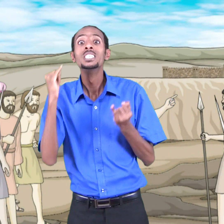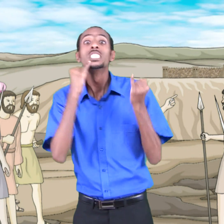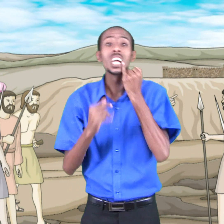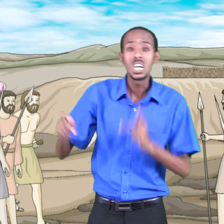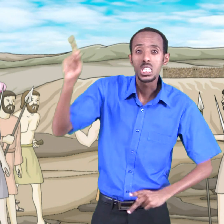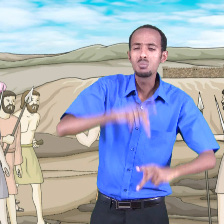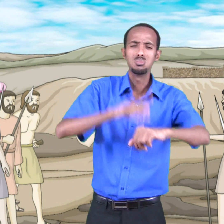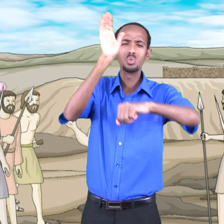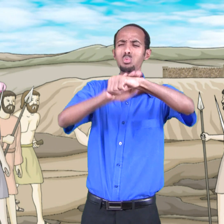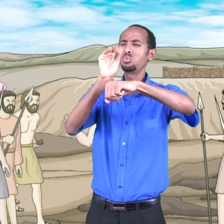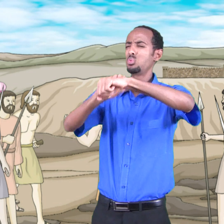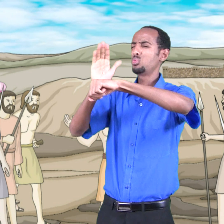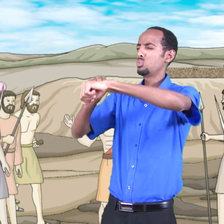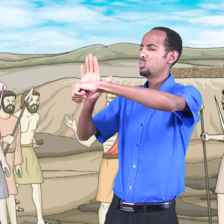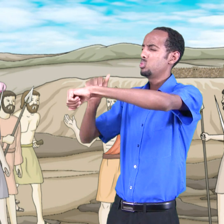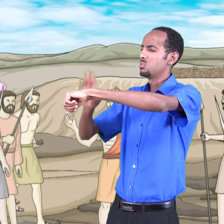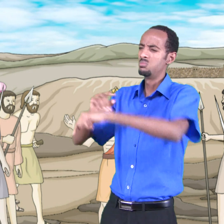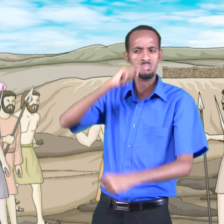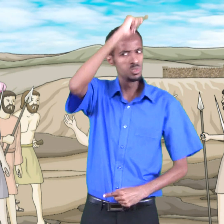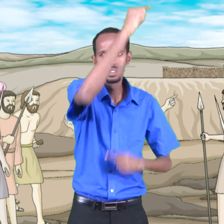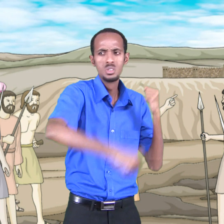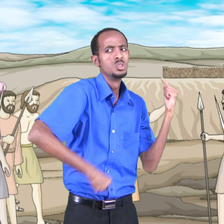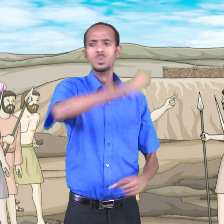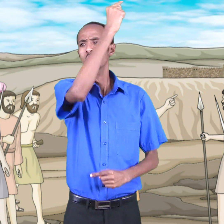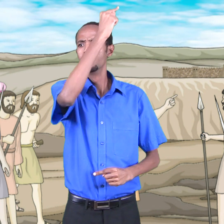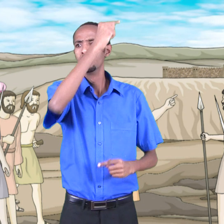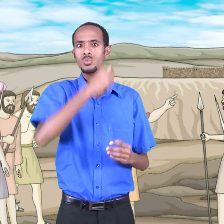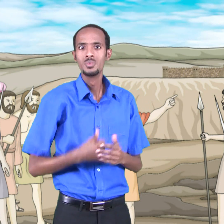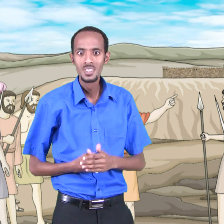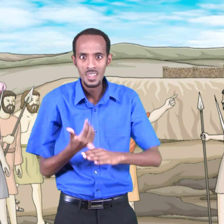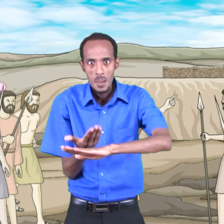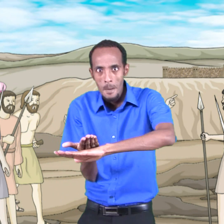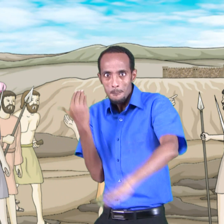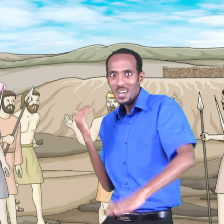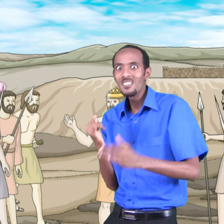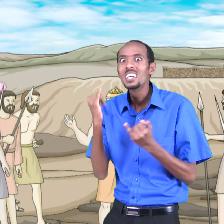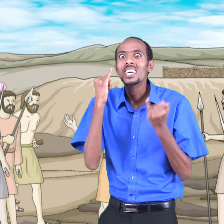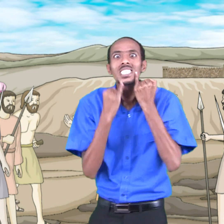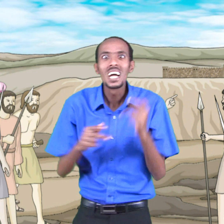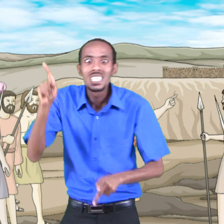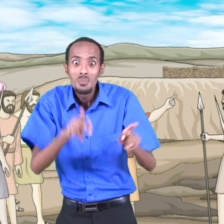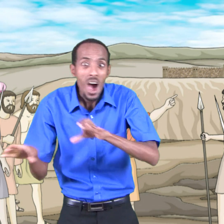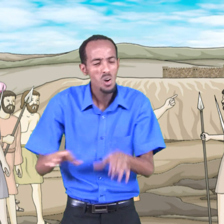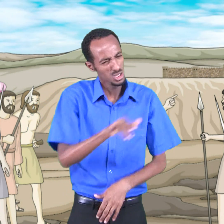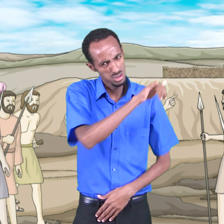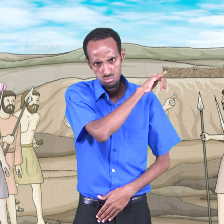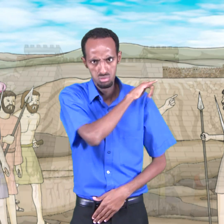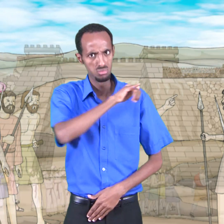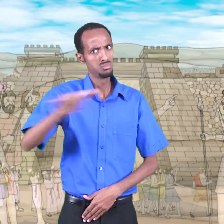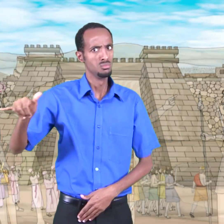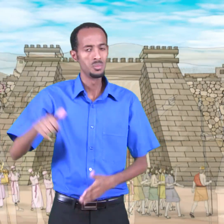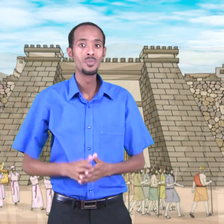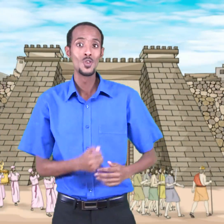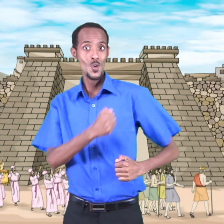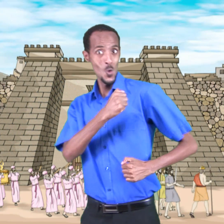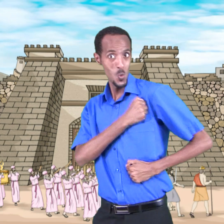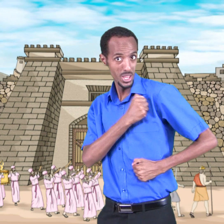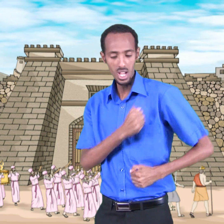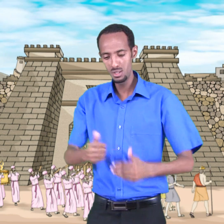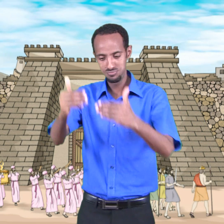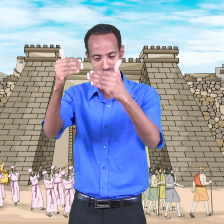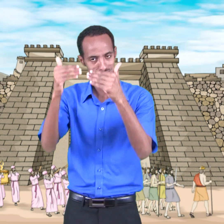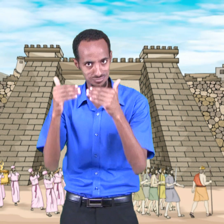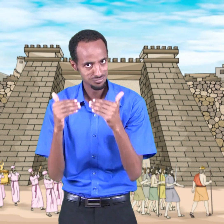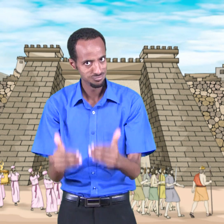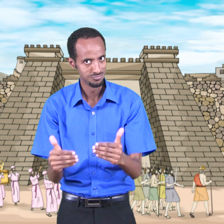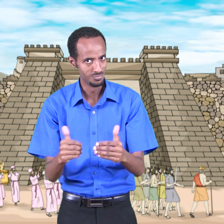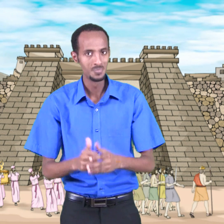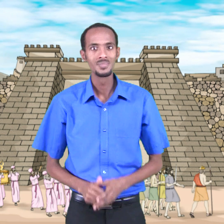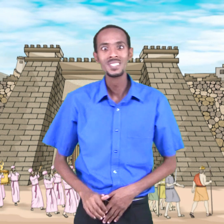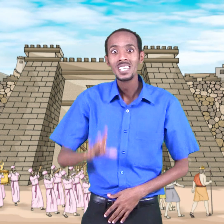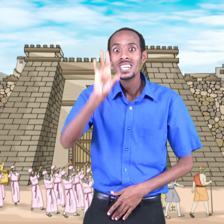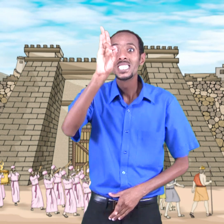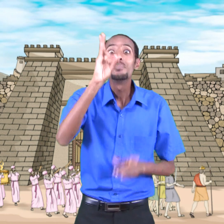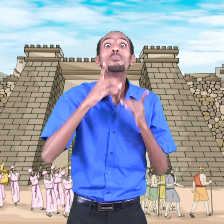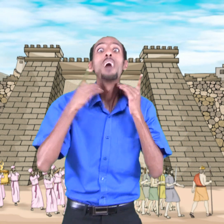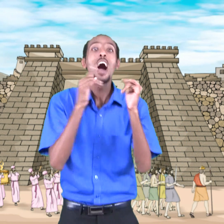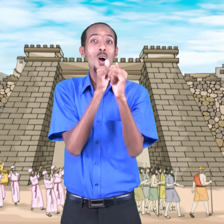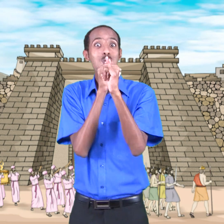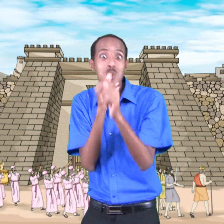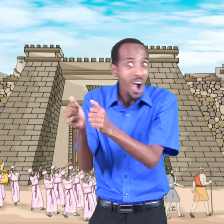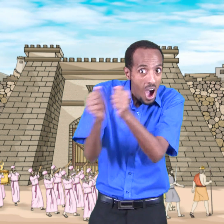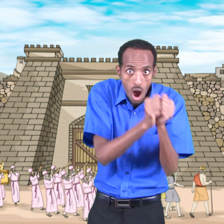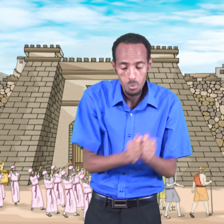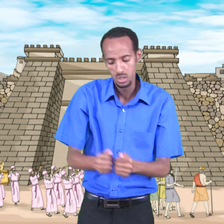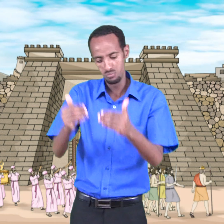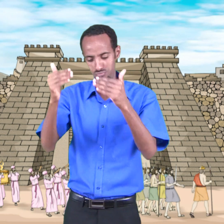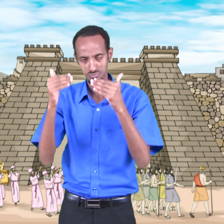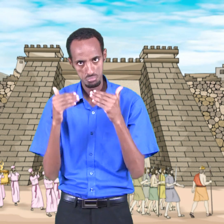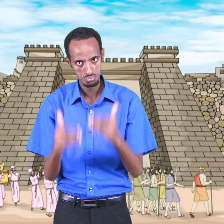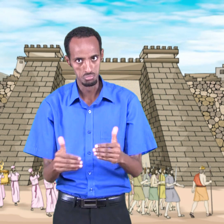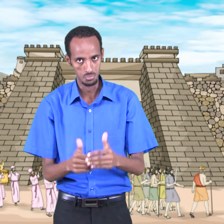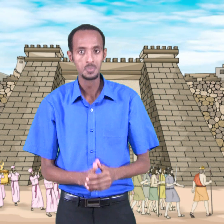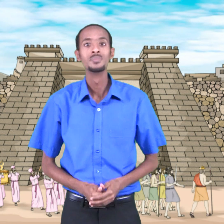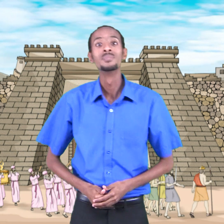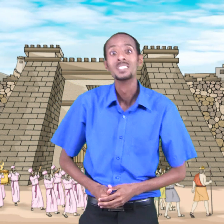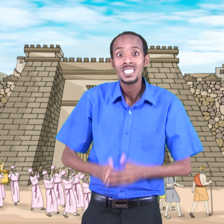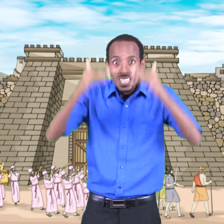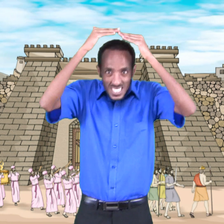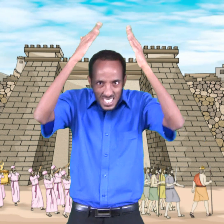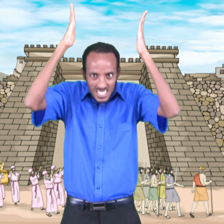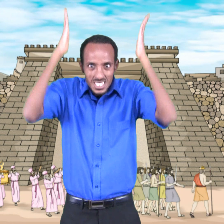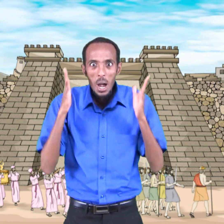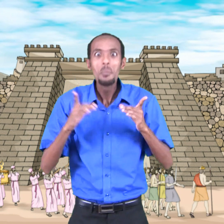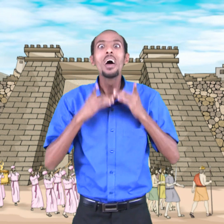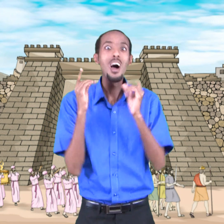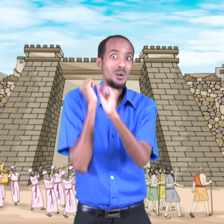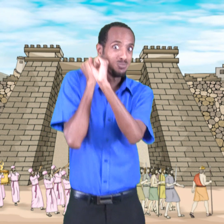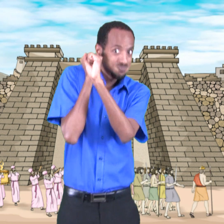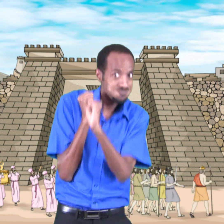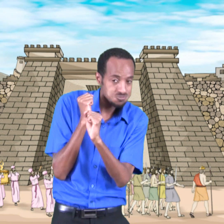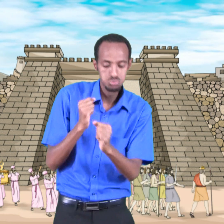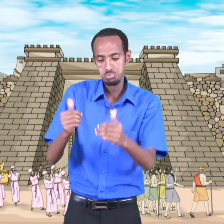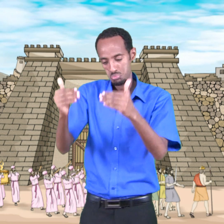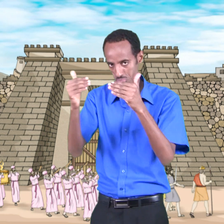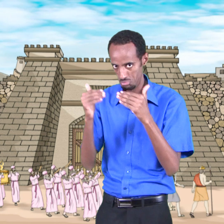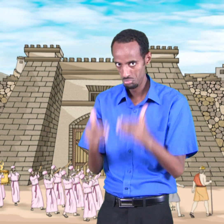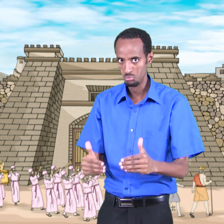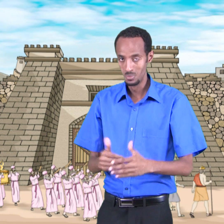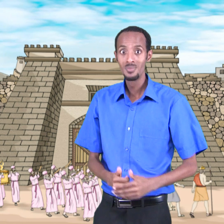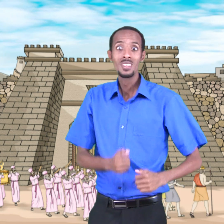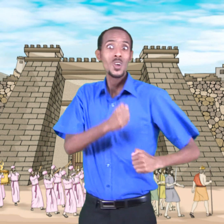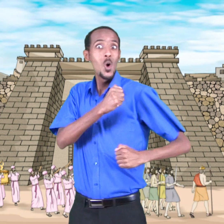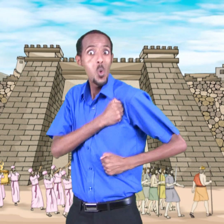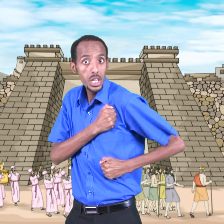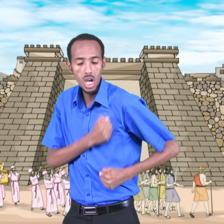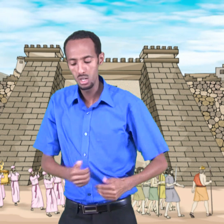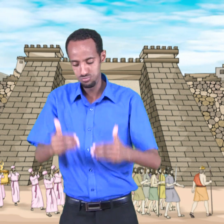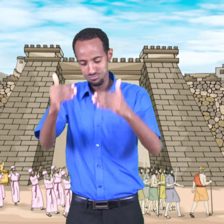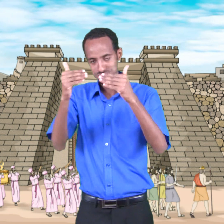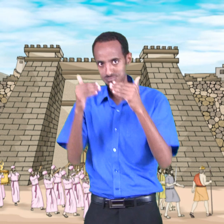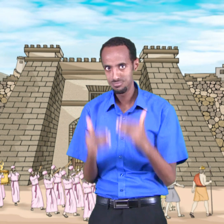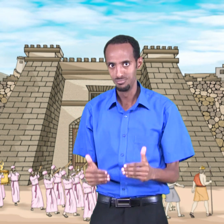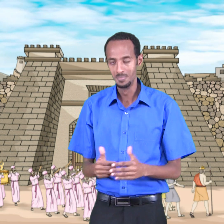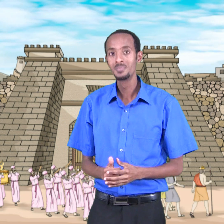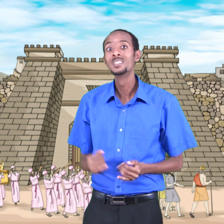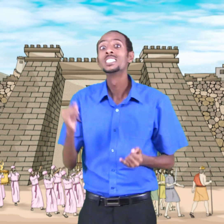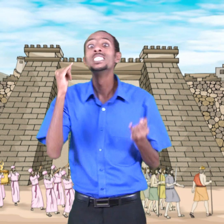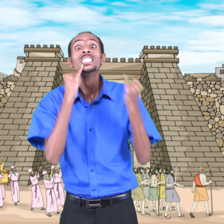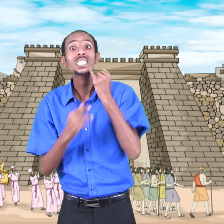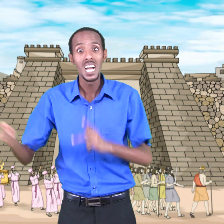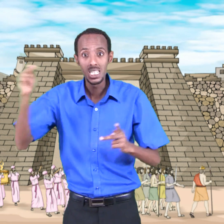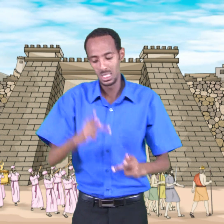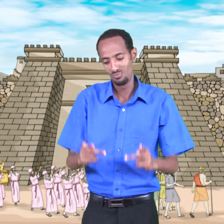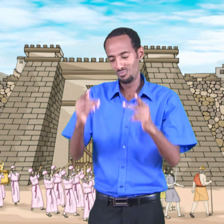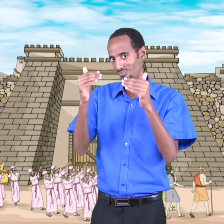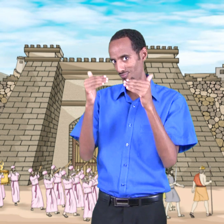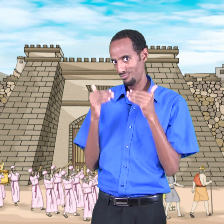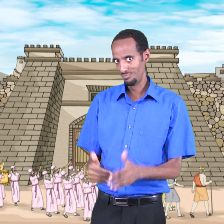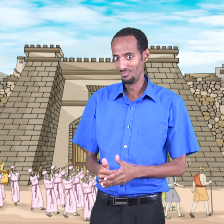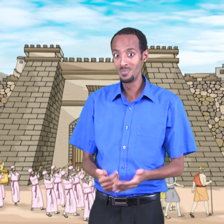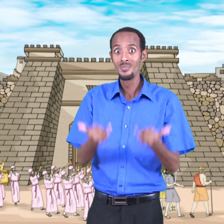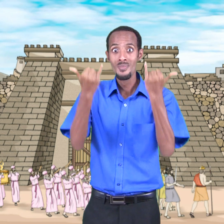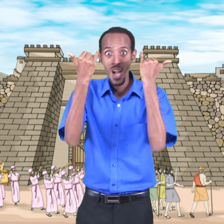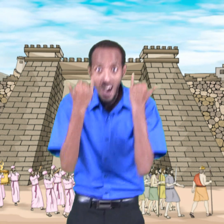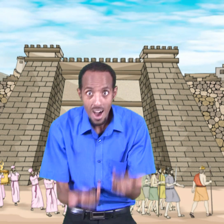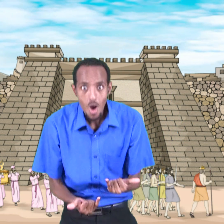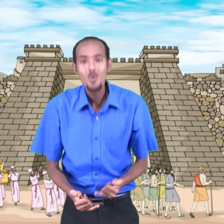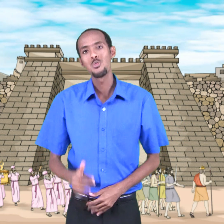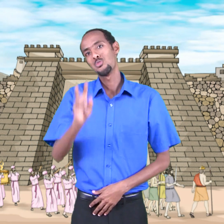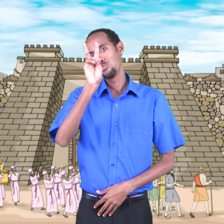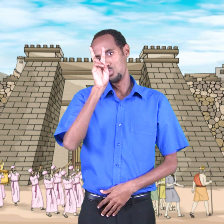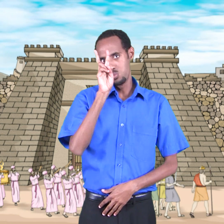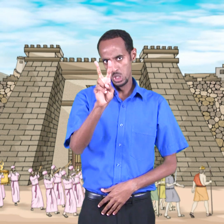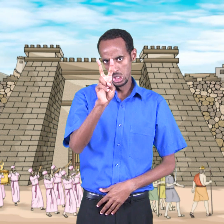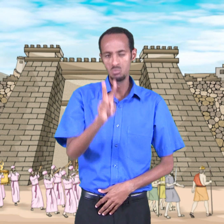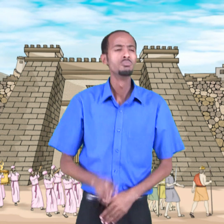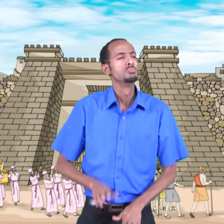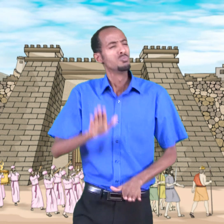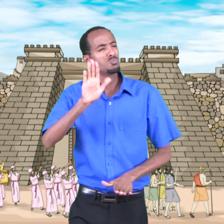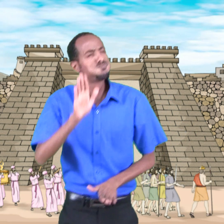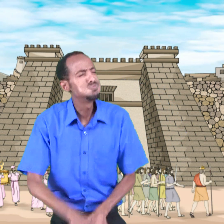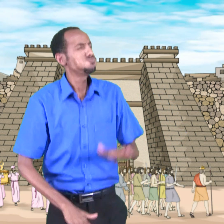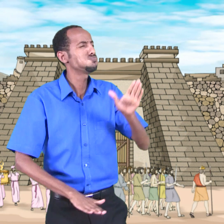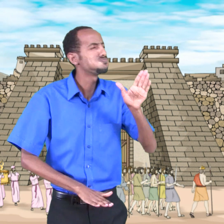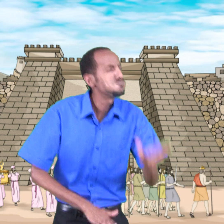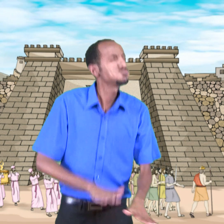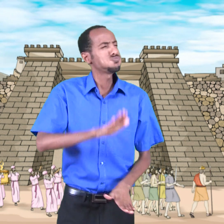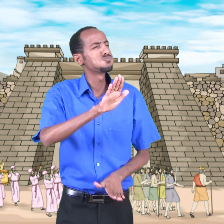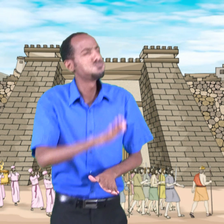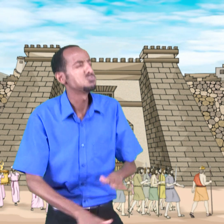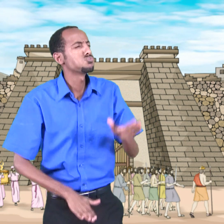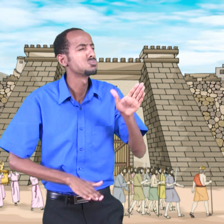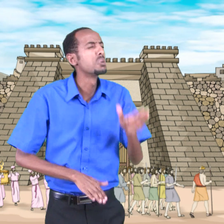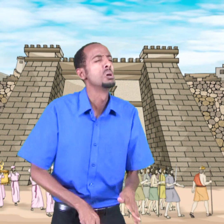And the seven priests carrying seven rams’ horns kept marching ahead of the ark of the LORD and blowing the horns.